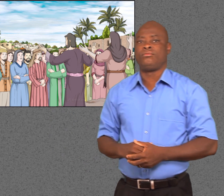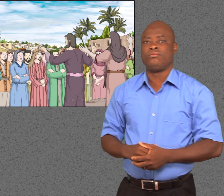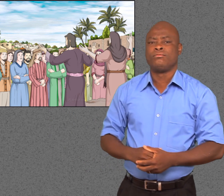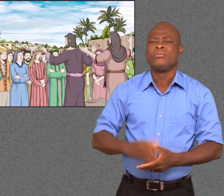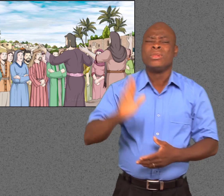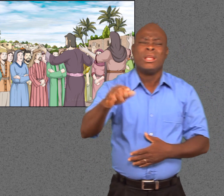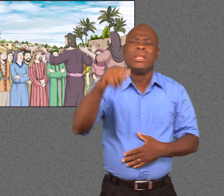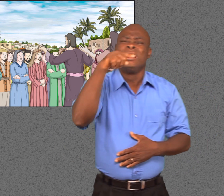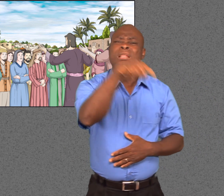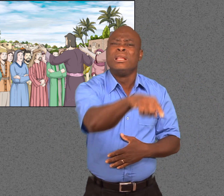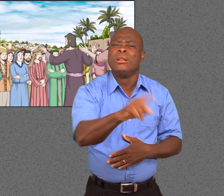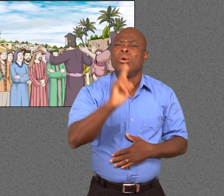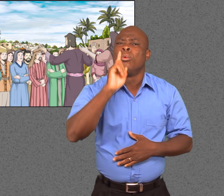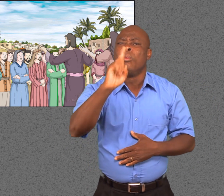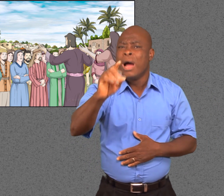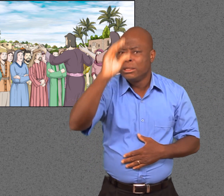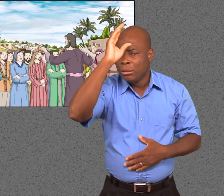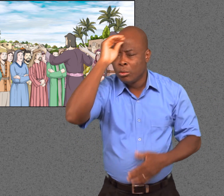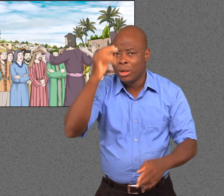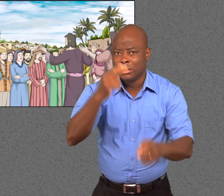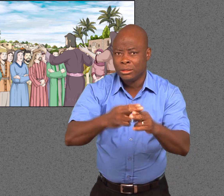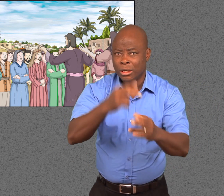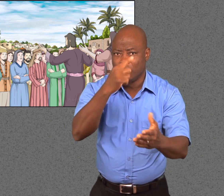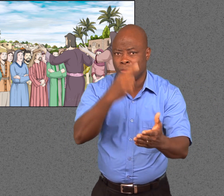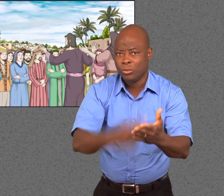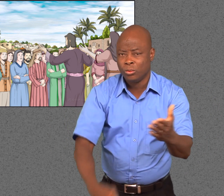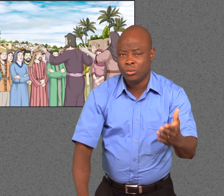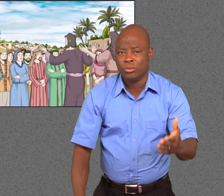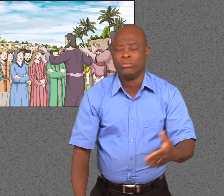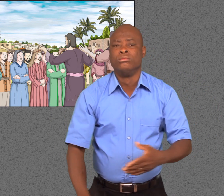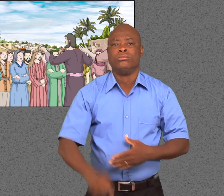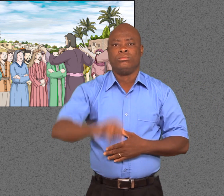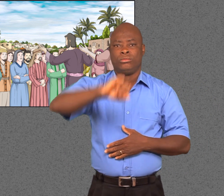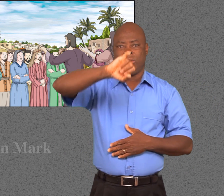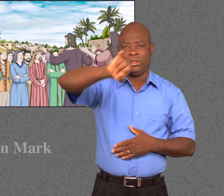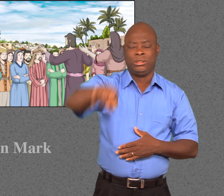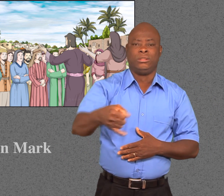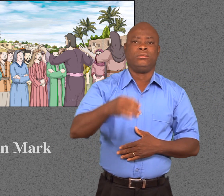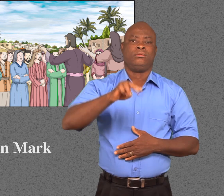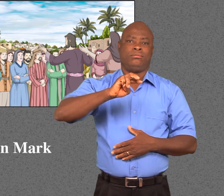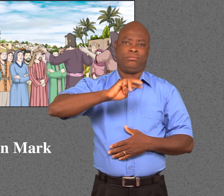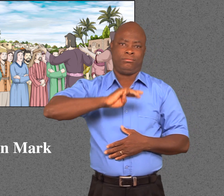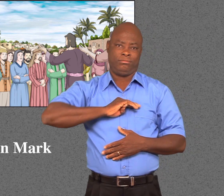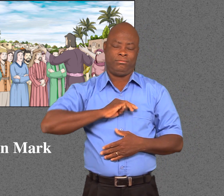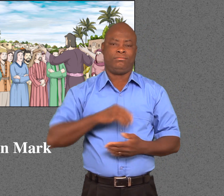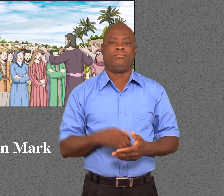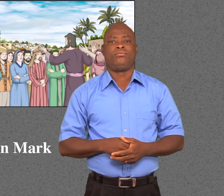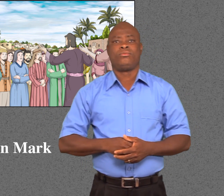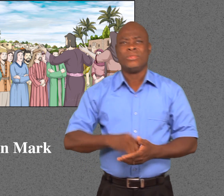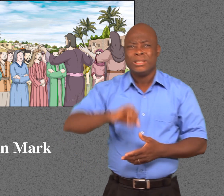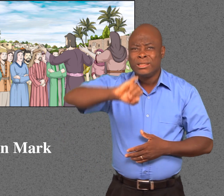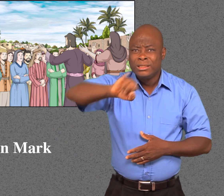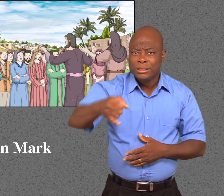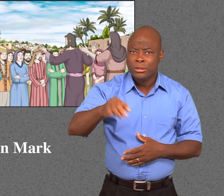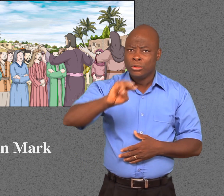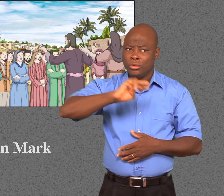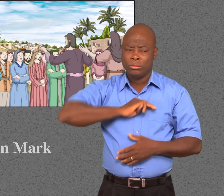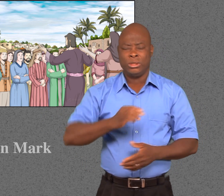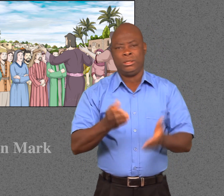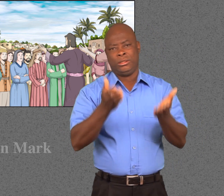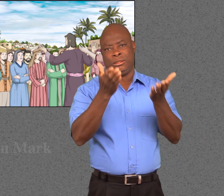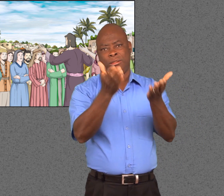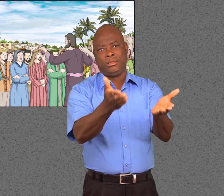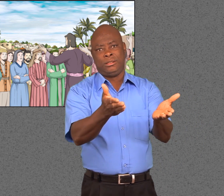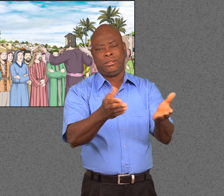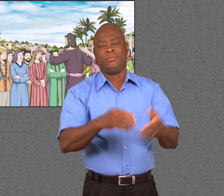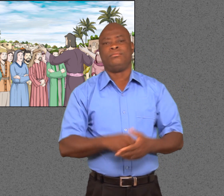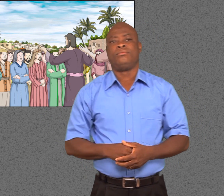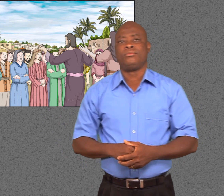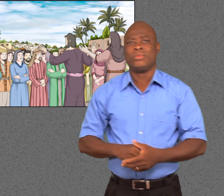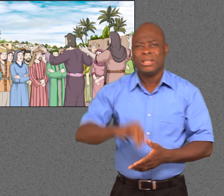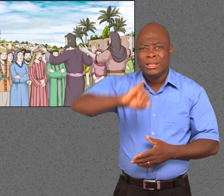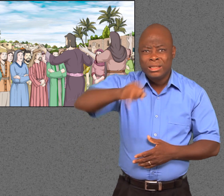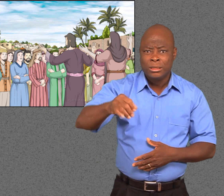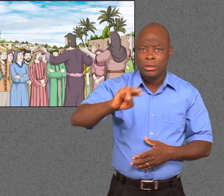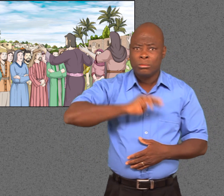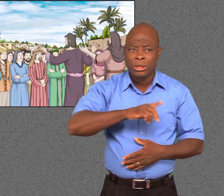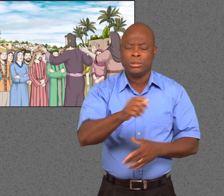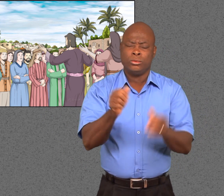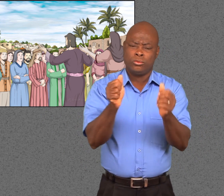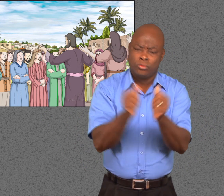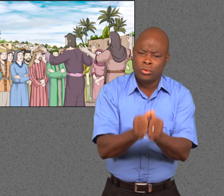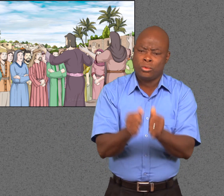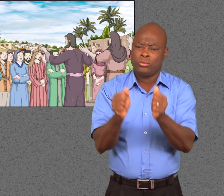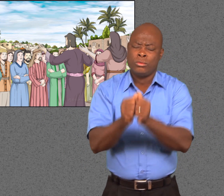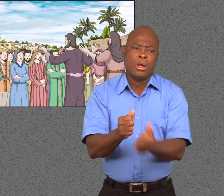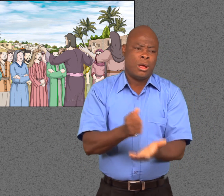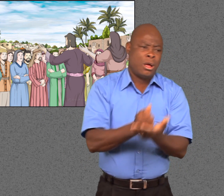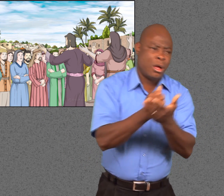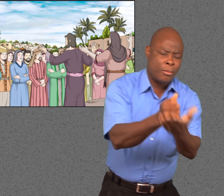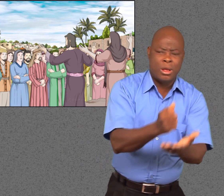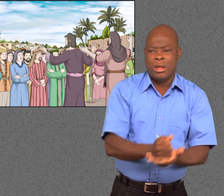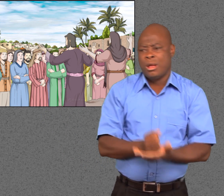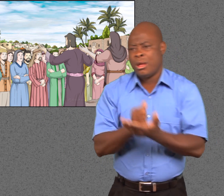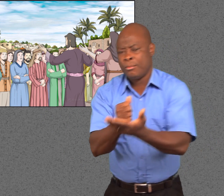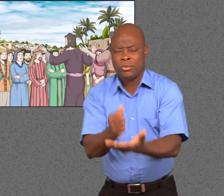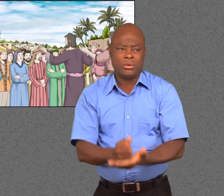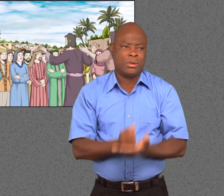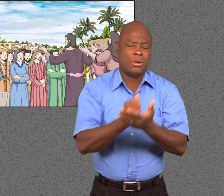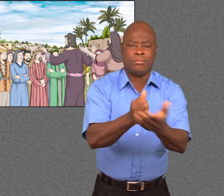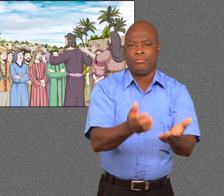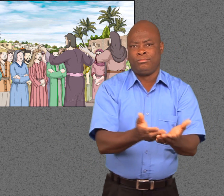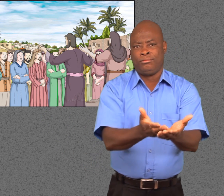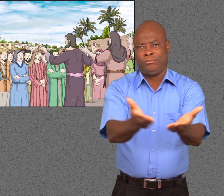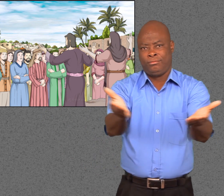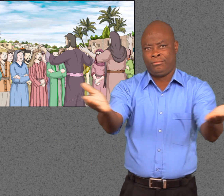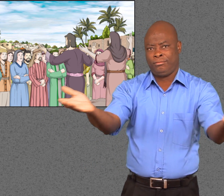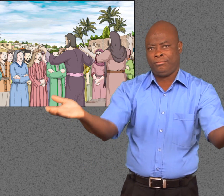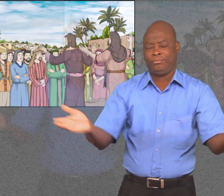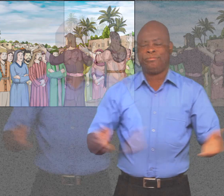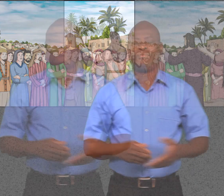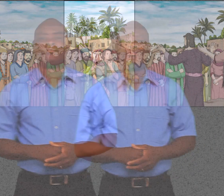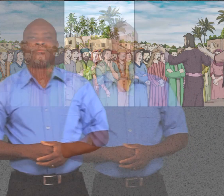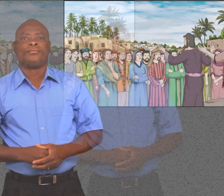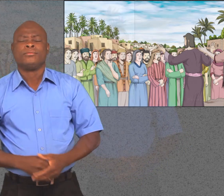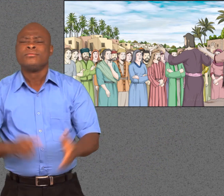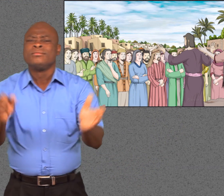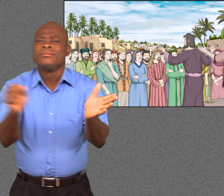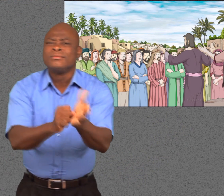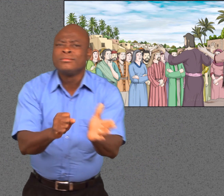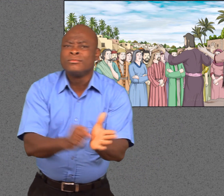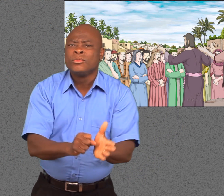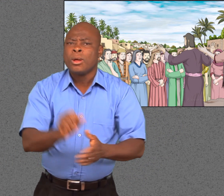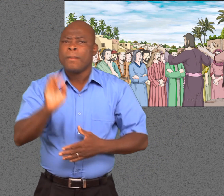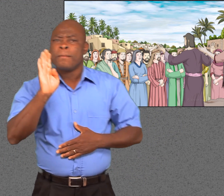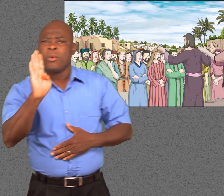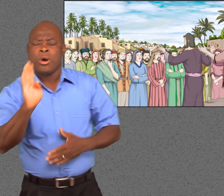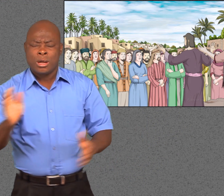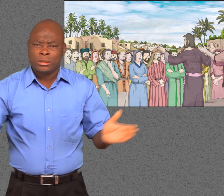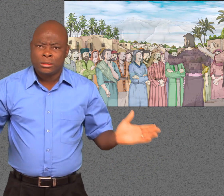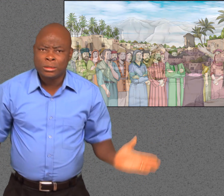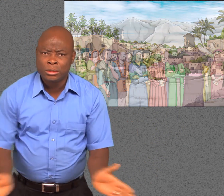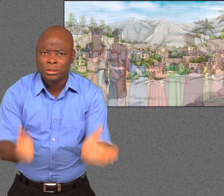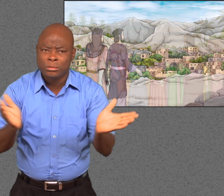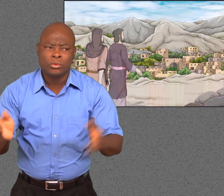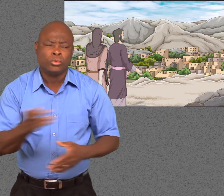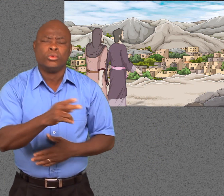And John was with them as their helper.